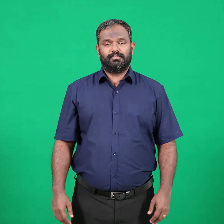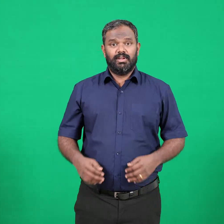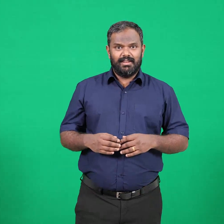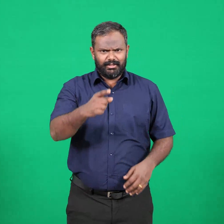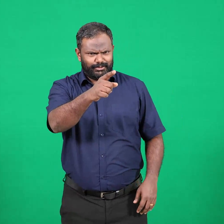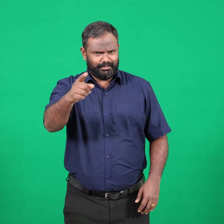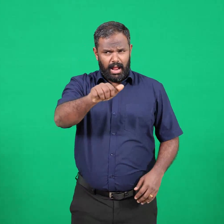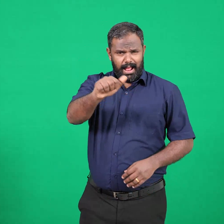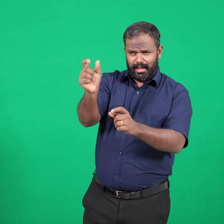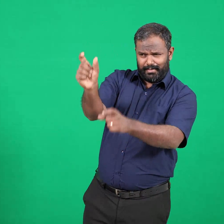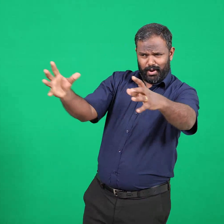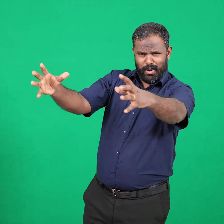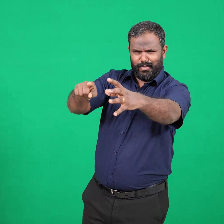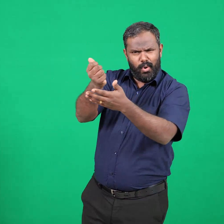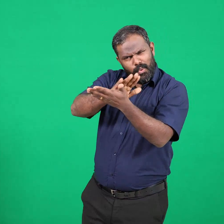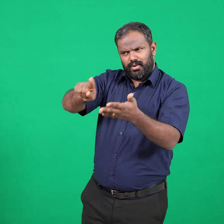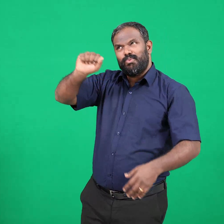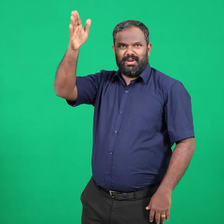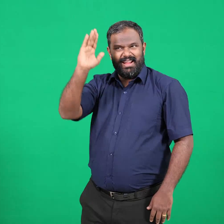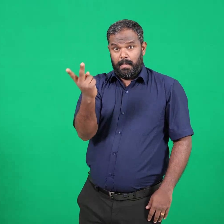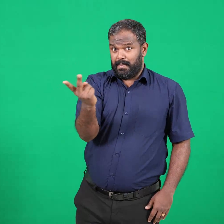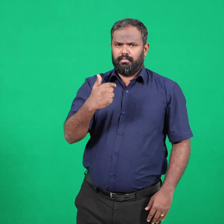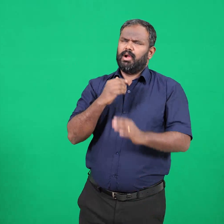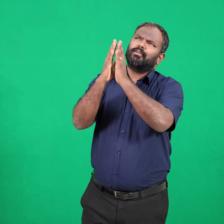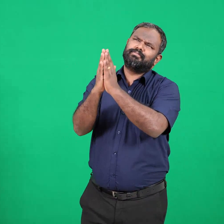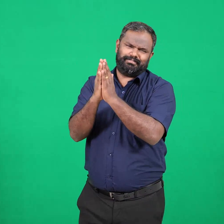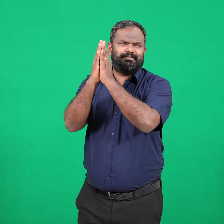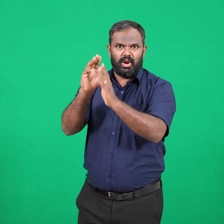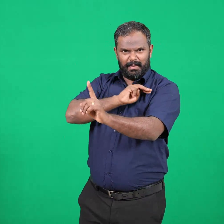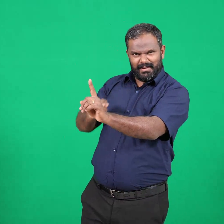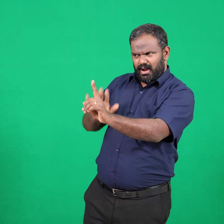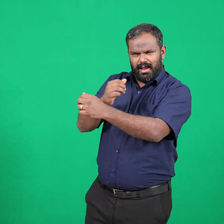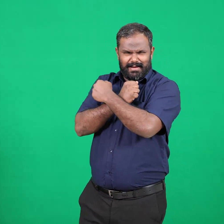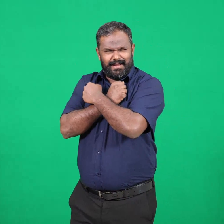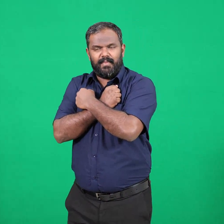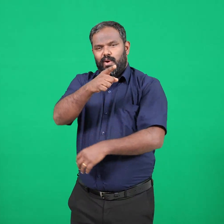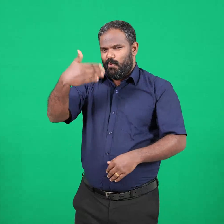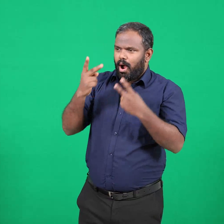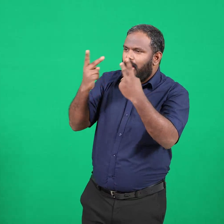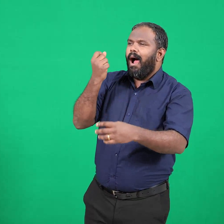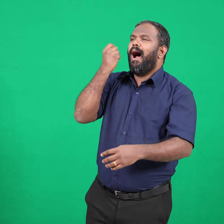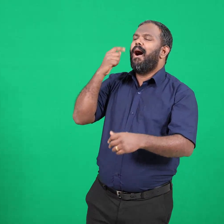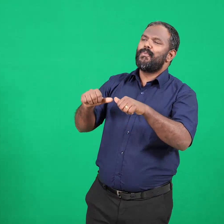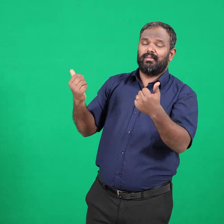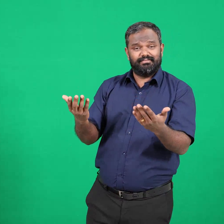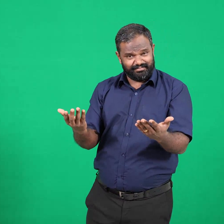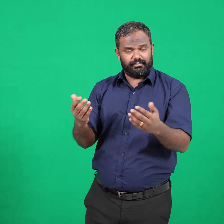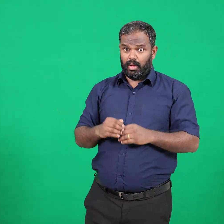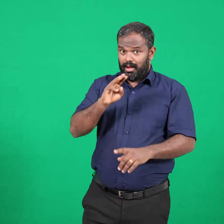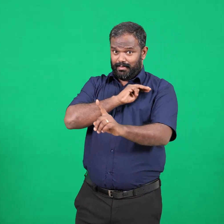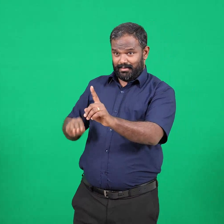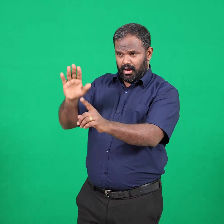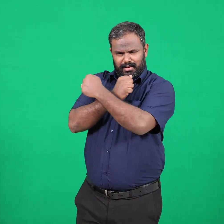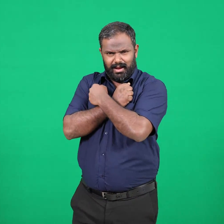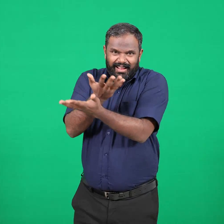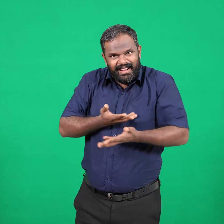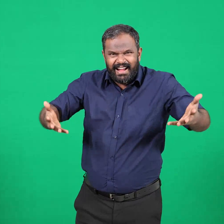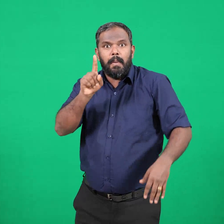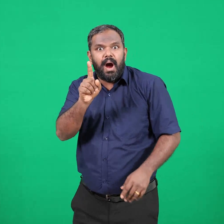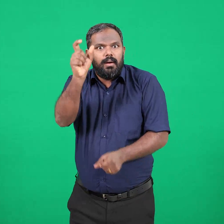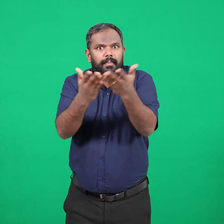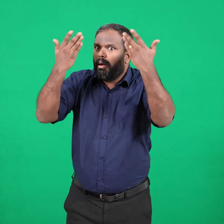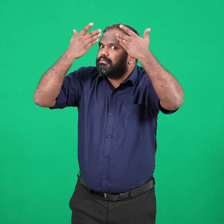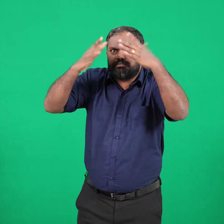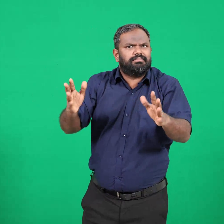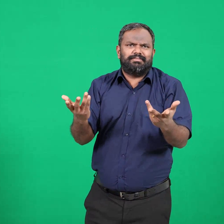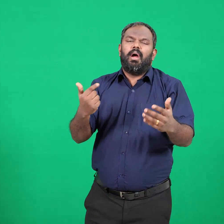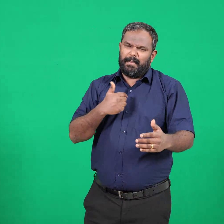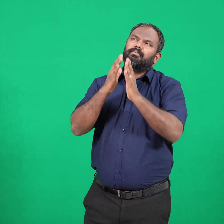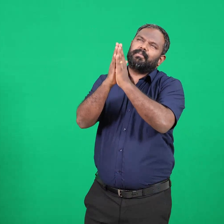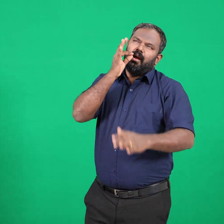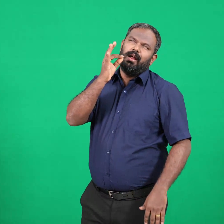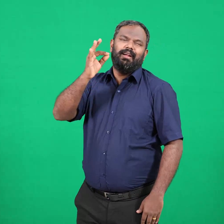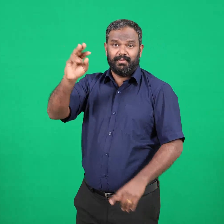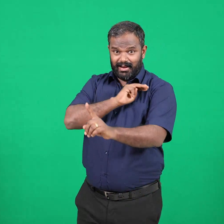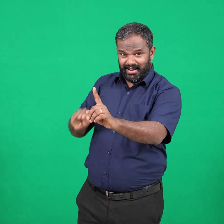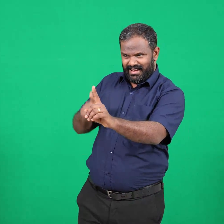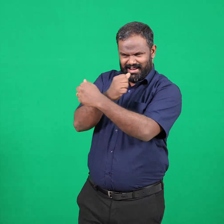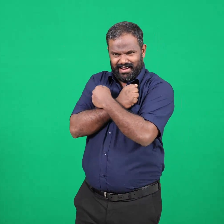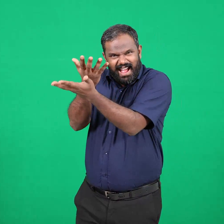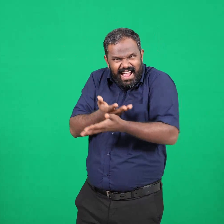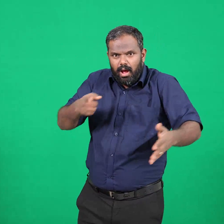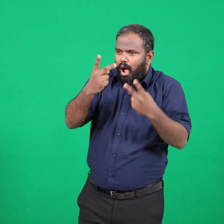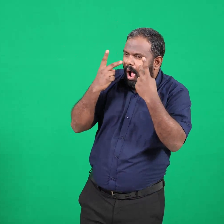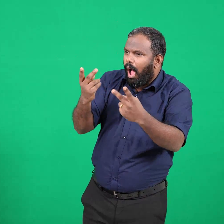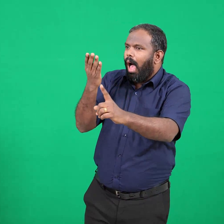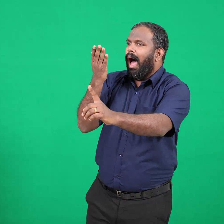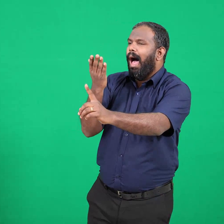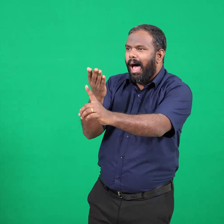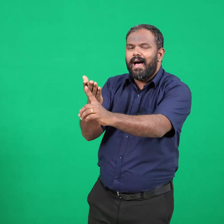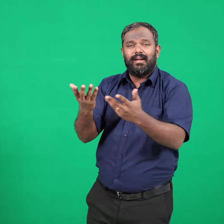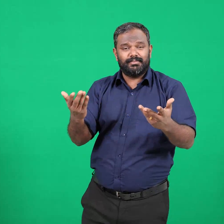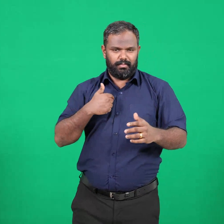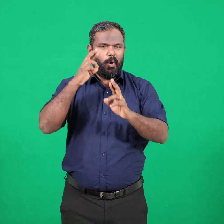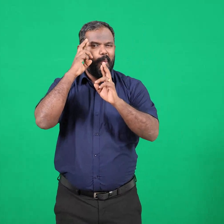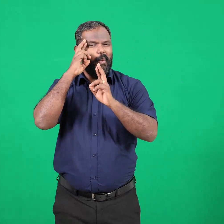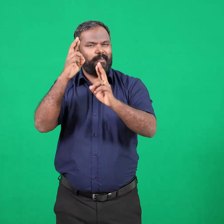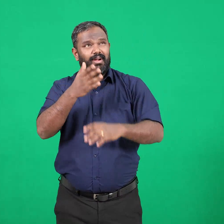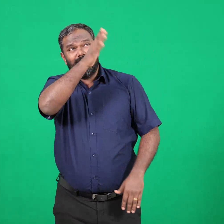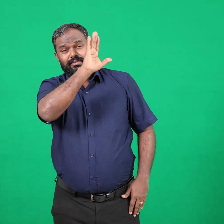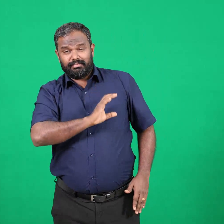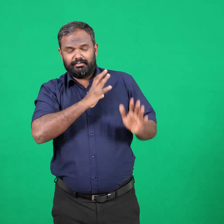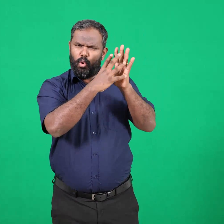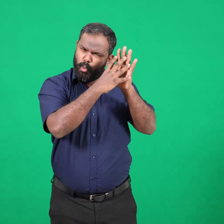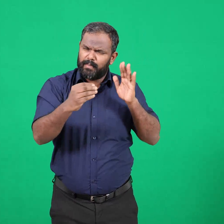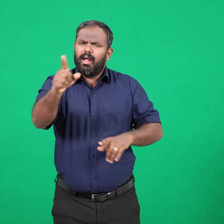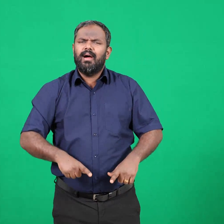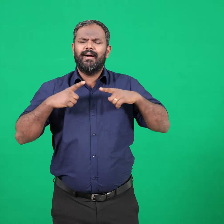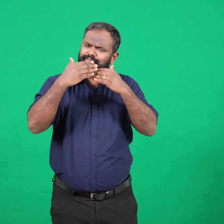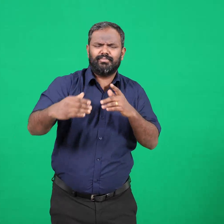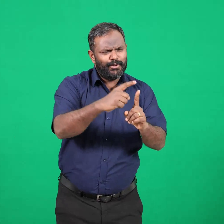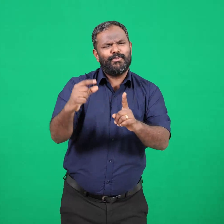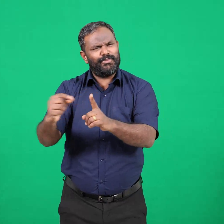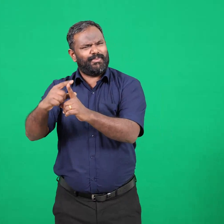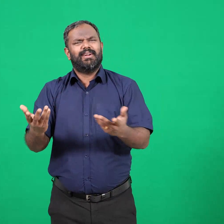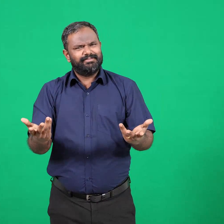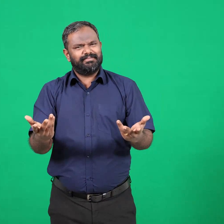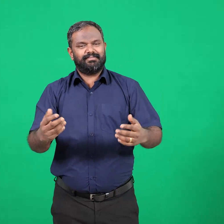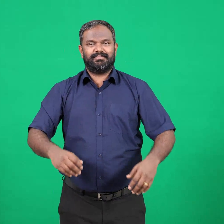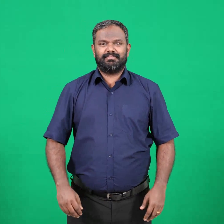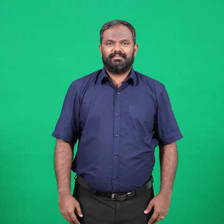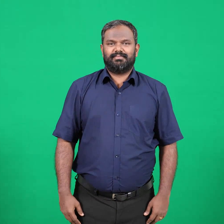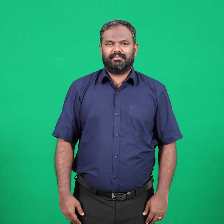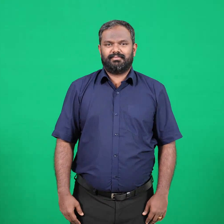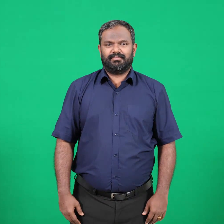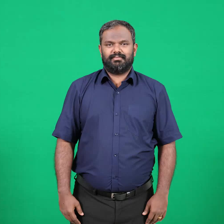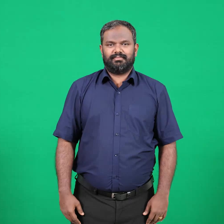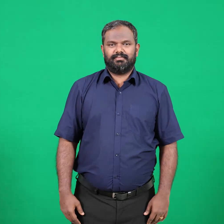will have power, together with all the saints, to comprehend the length and width and height and depth of the love of Christ, and to know this love that surpasses knowledge, that you may be filled with all the fullness of God.